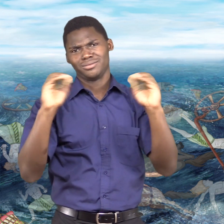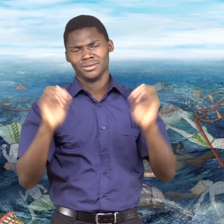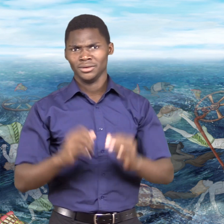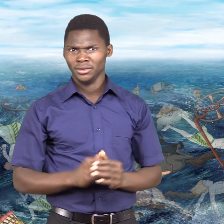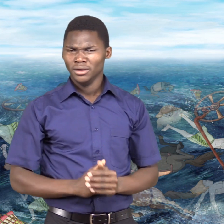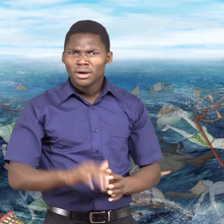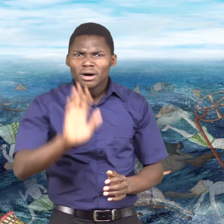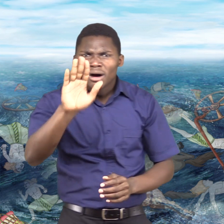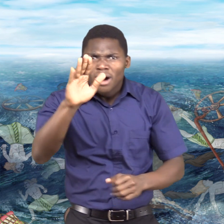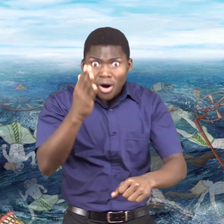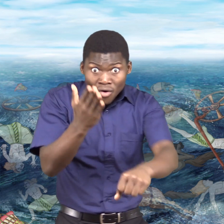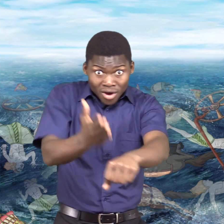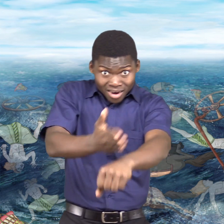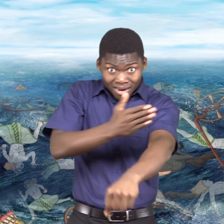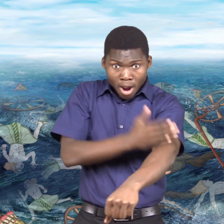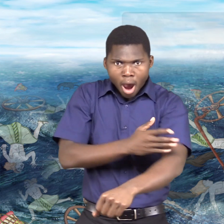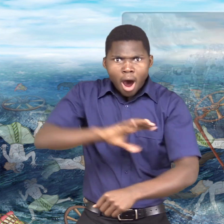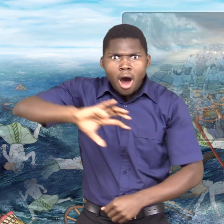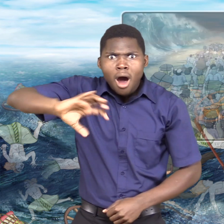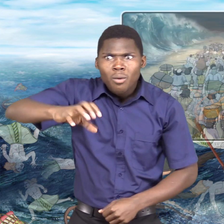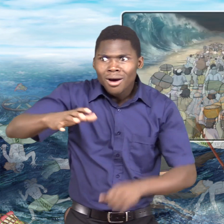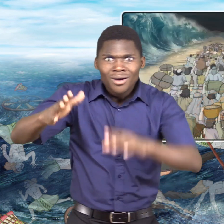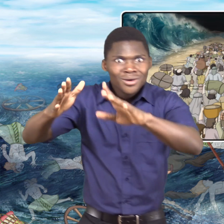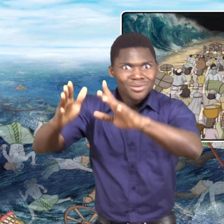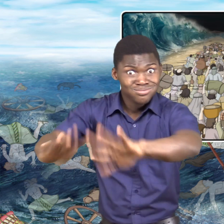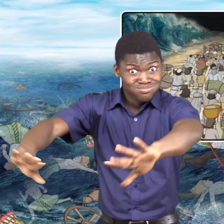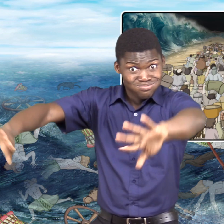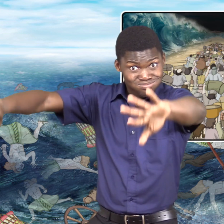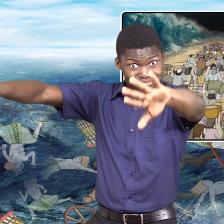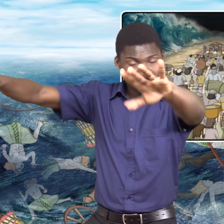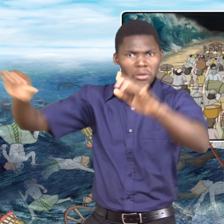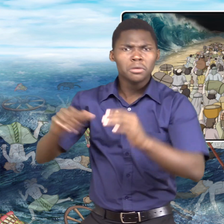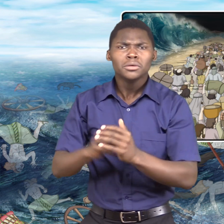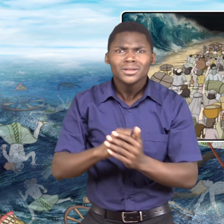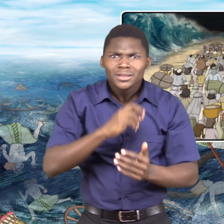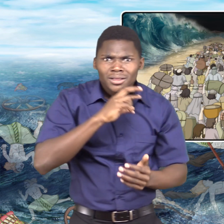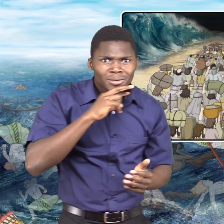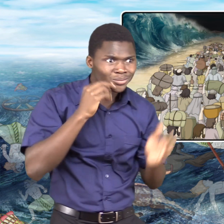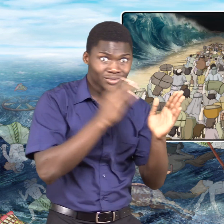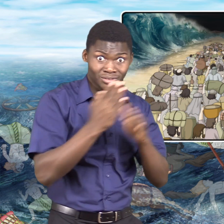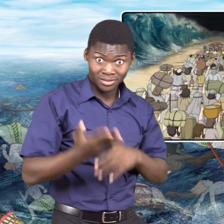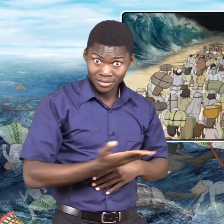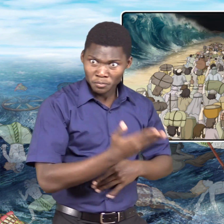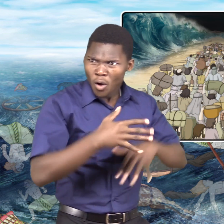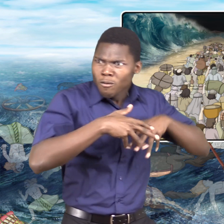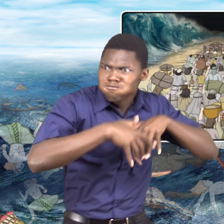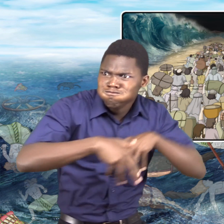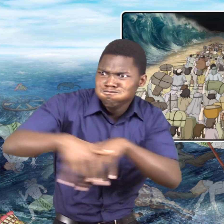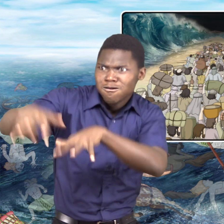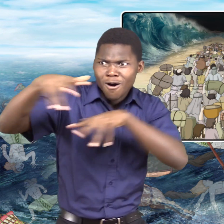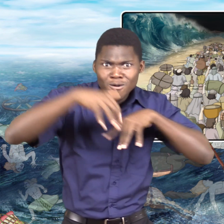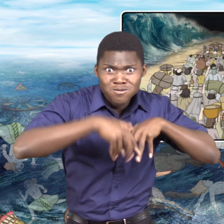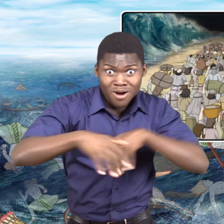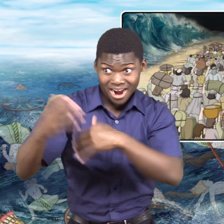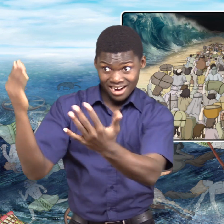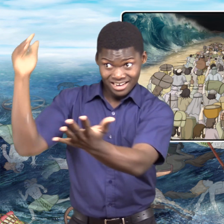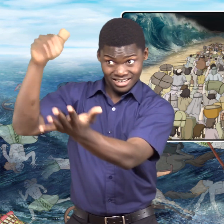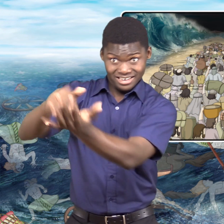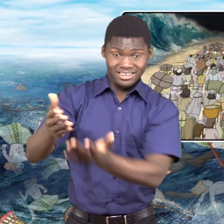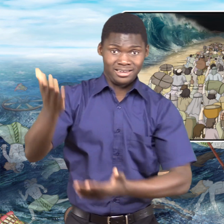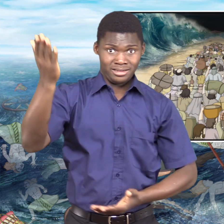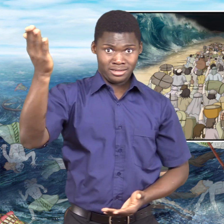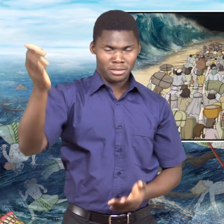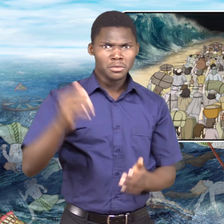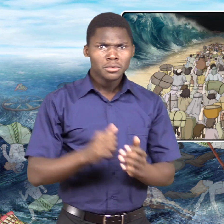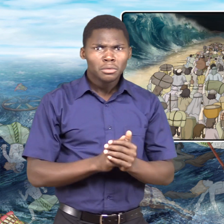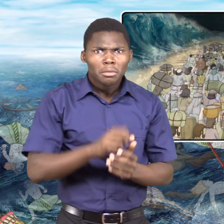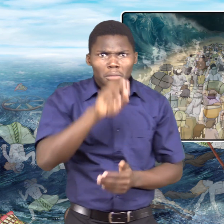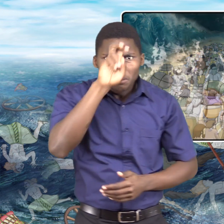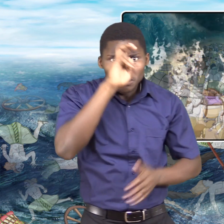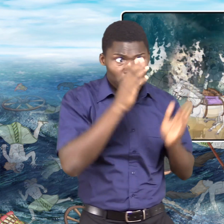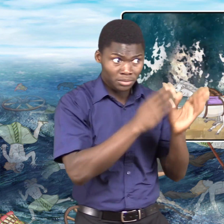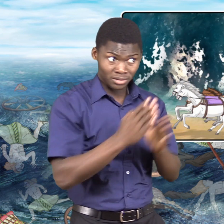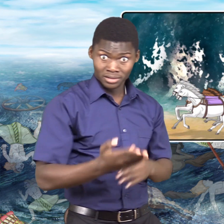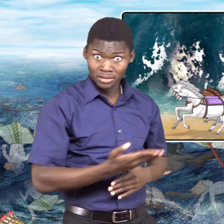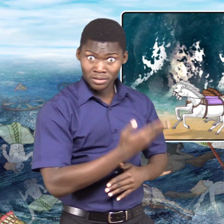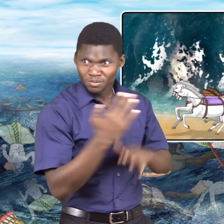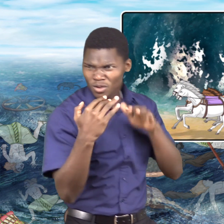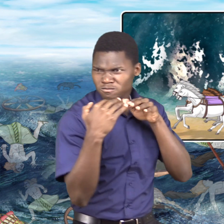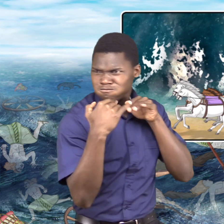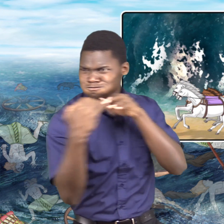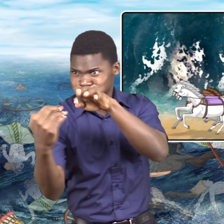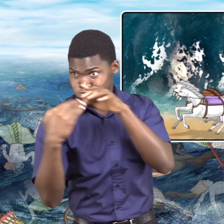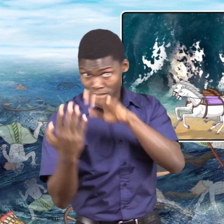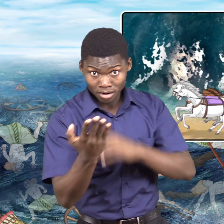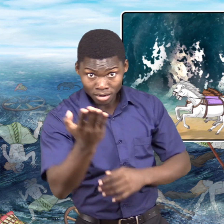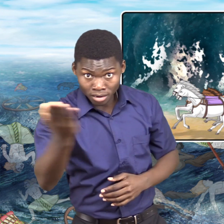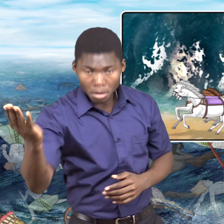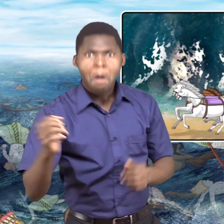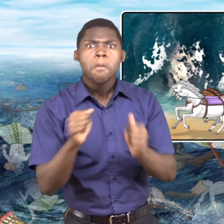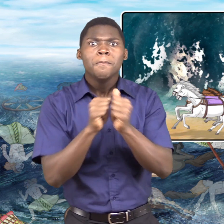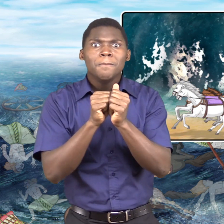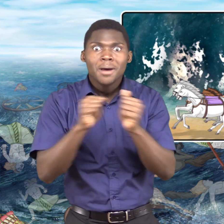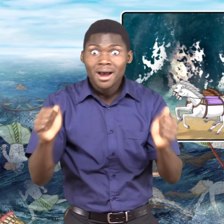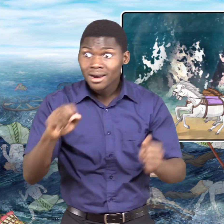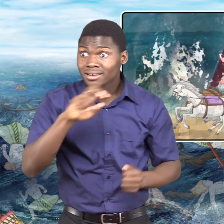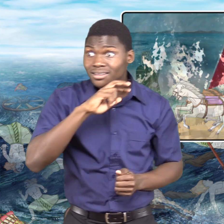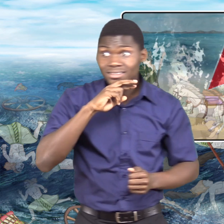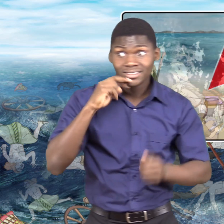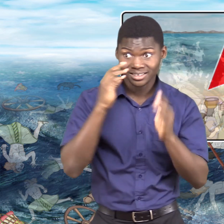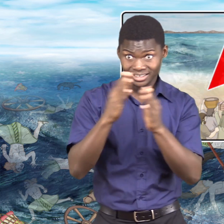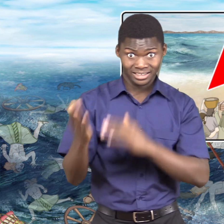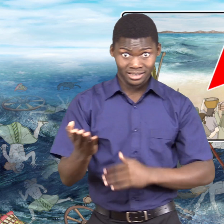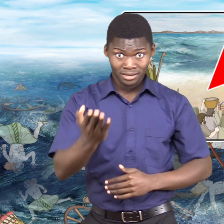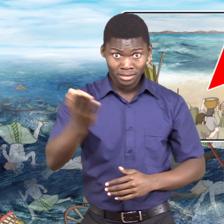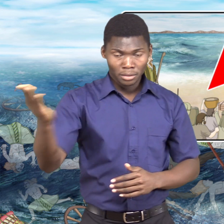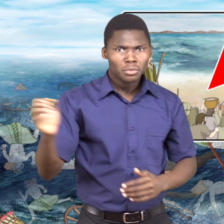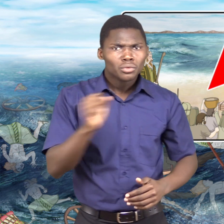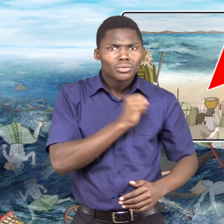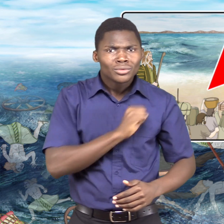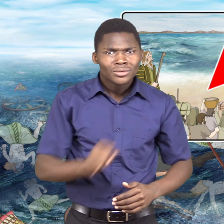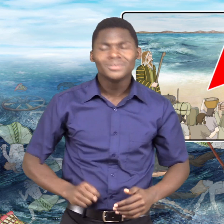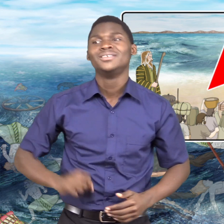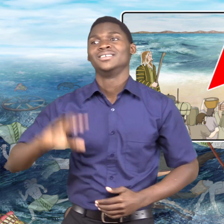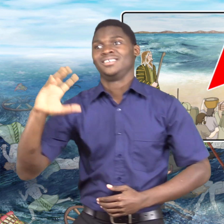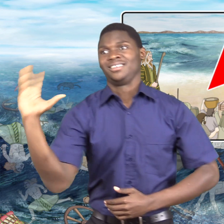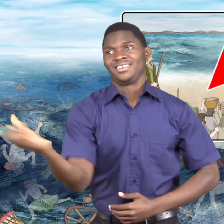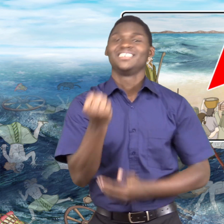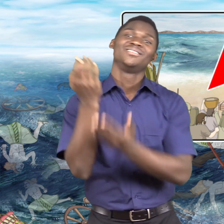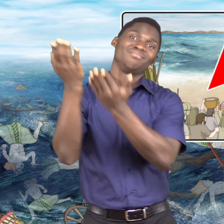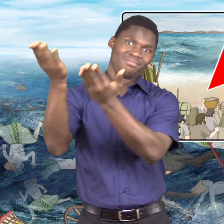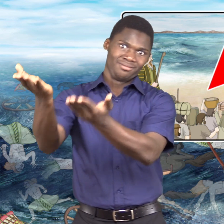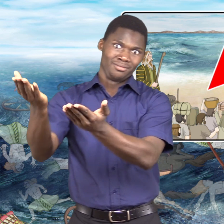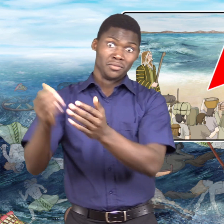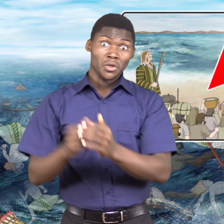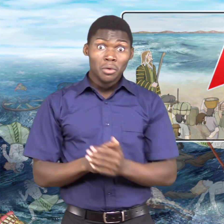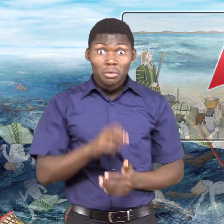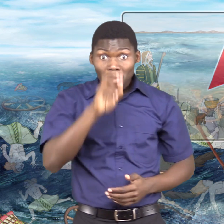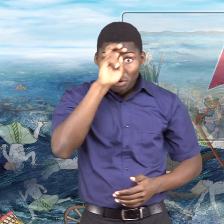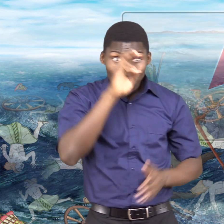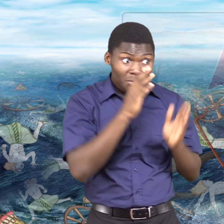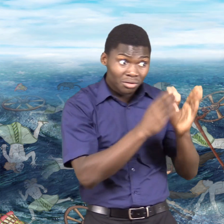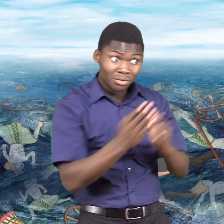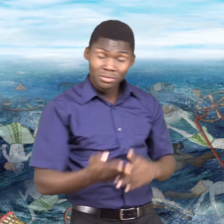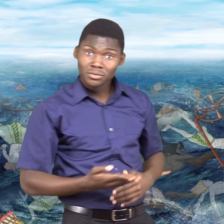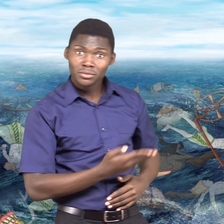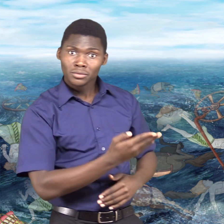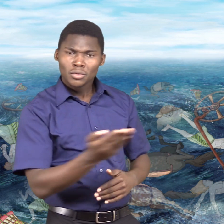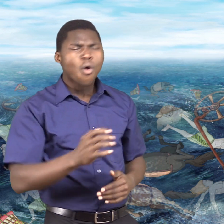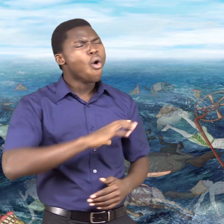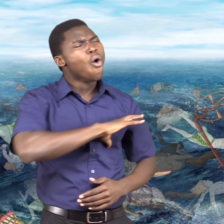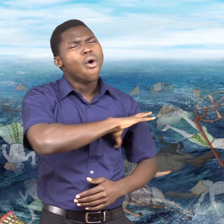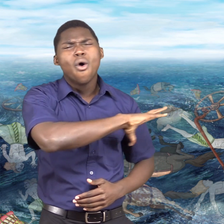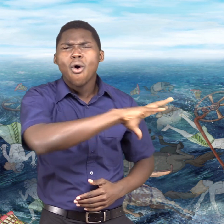But the Israelites had walked through the sea on dry ground, with walls of water on their right and on their left.